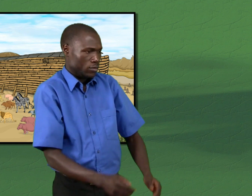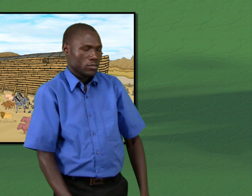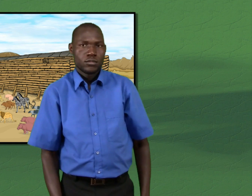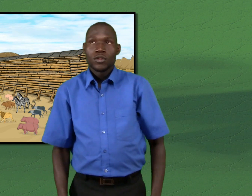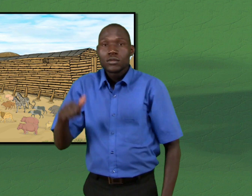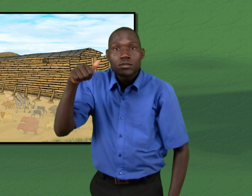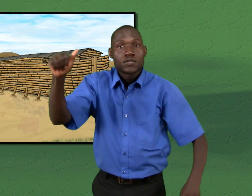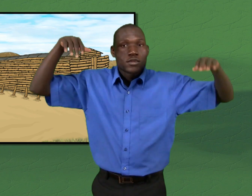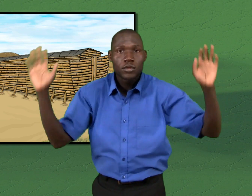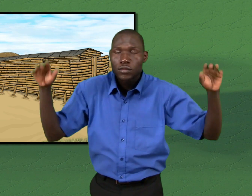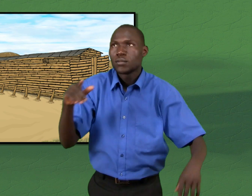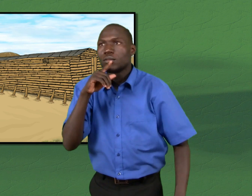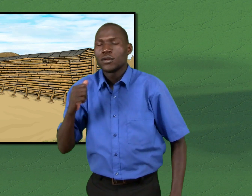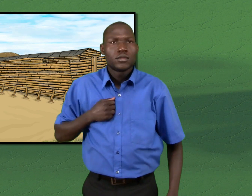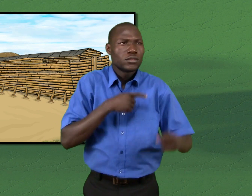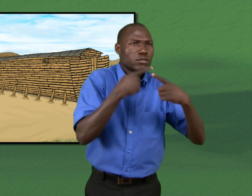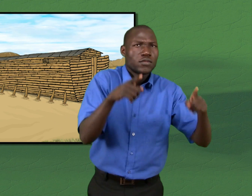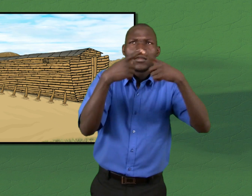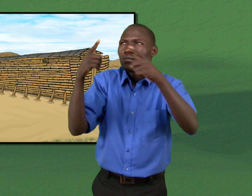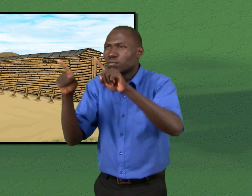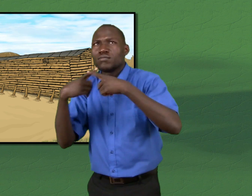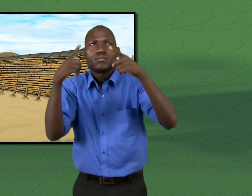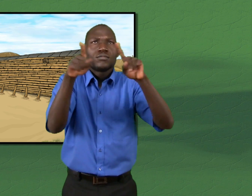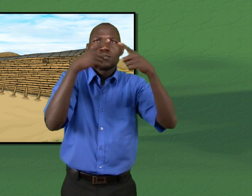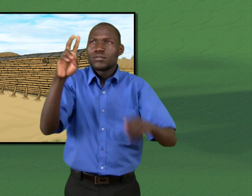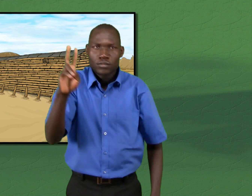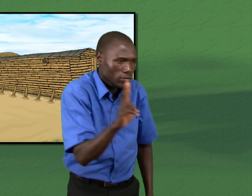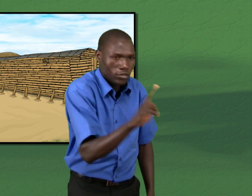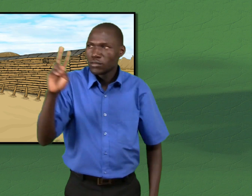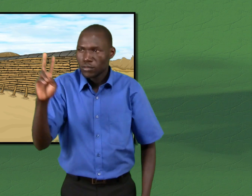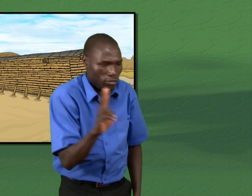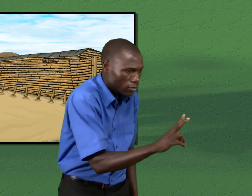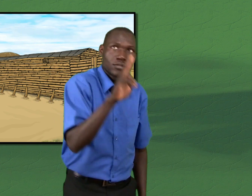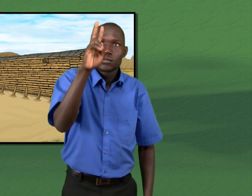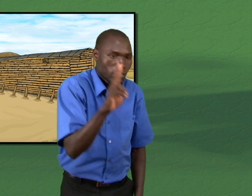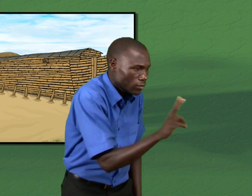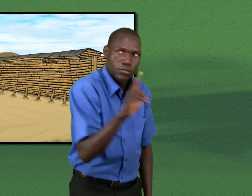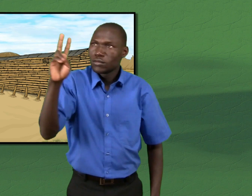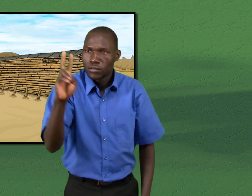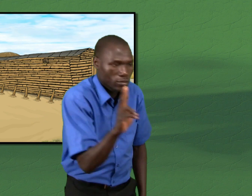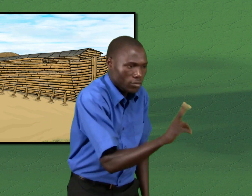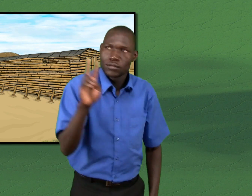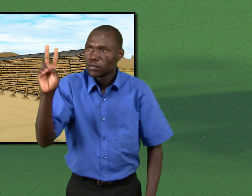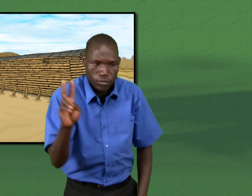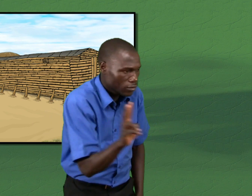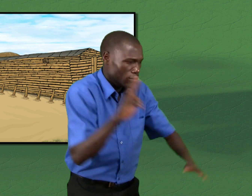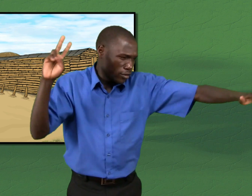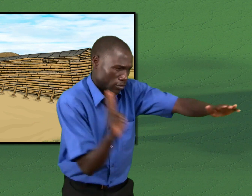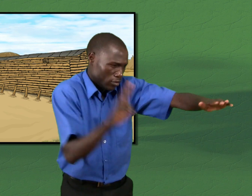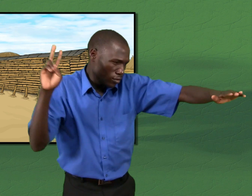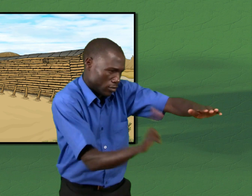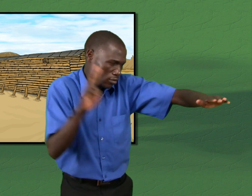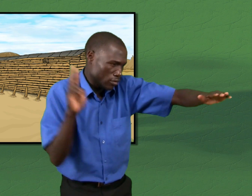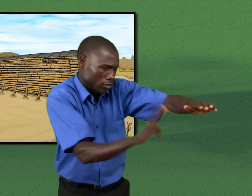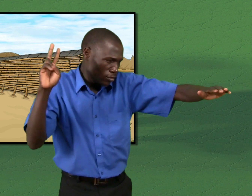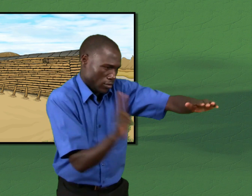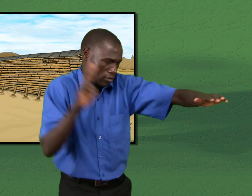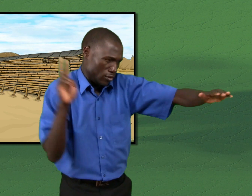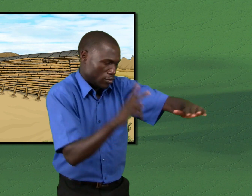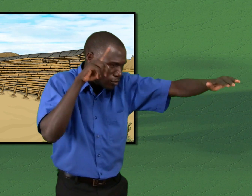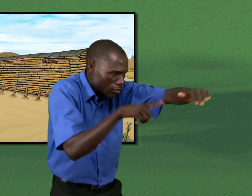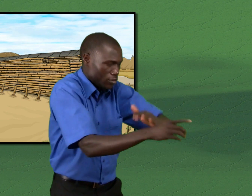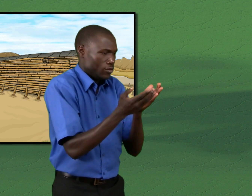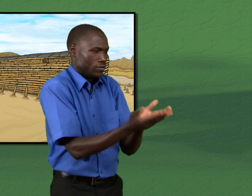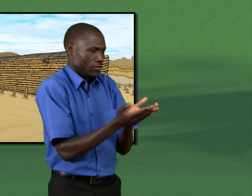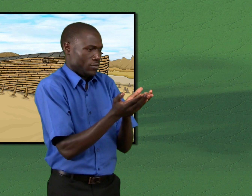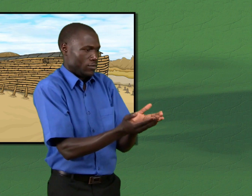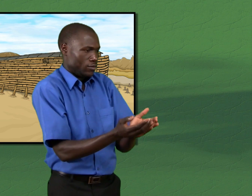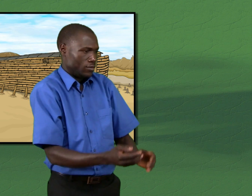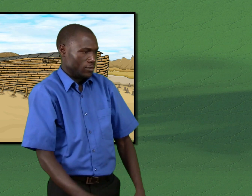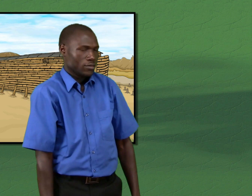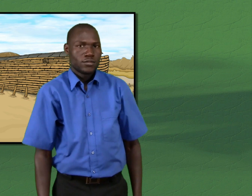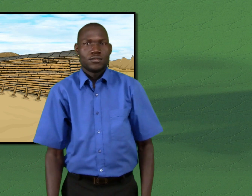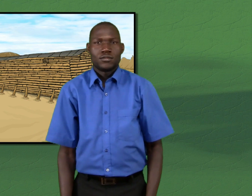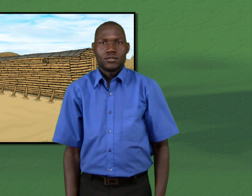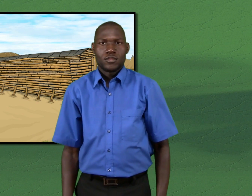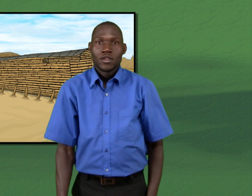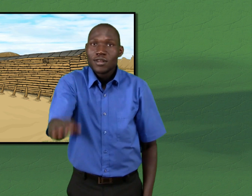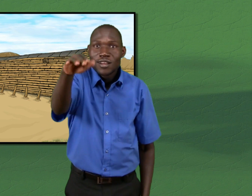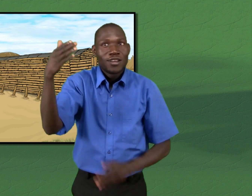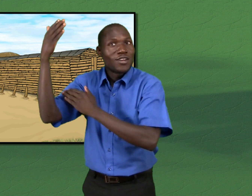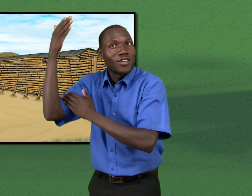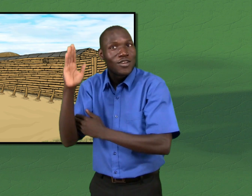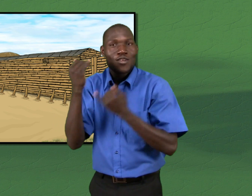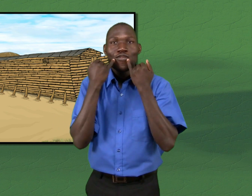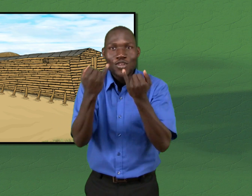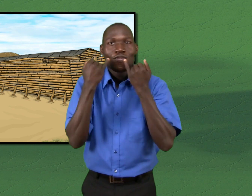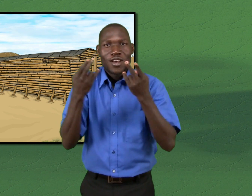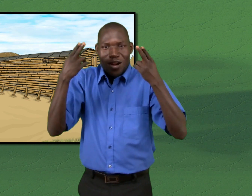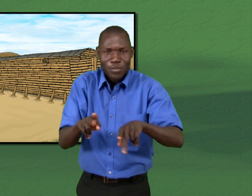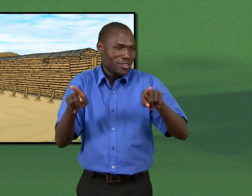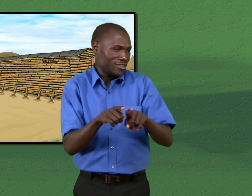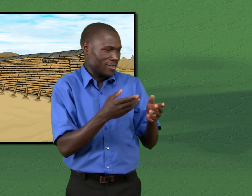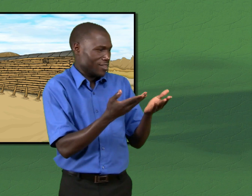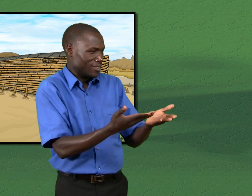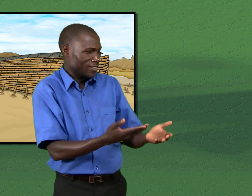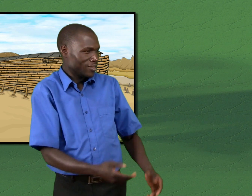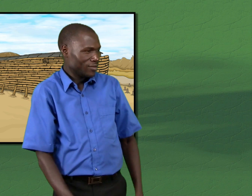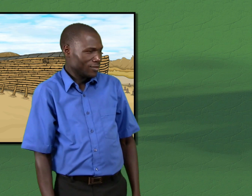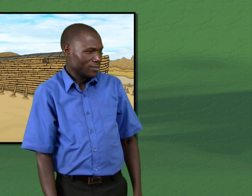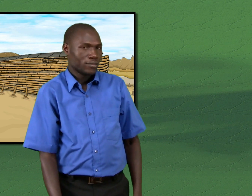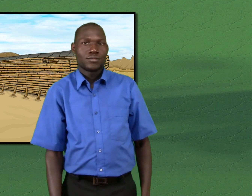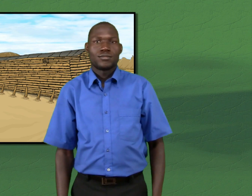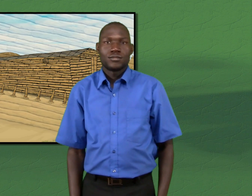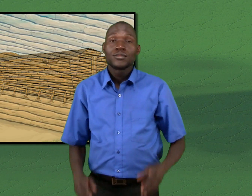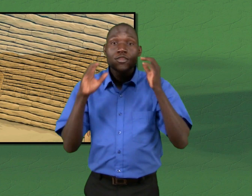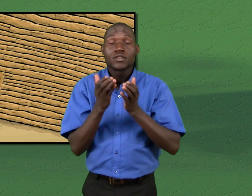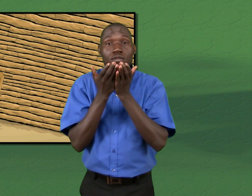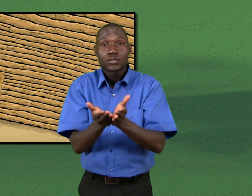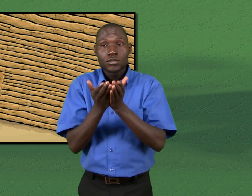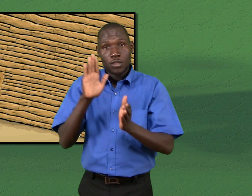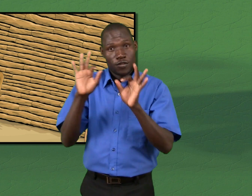In the six hundredth year of Noah’s life, on the seventeenth day of the second month, all the fountains of the great deep burst forth, and the floodgates of the heavens were opened. And the rain fell upon the earth for forty days and forty nights.